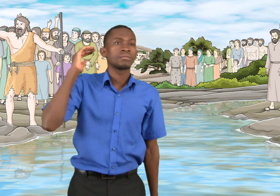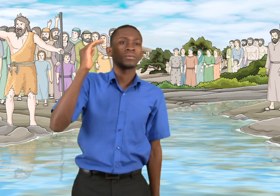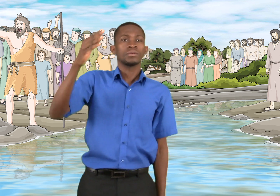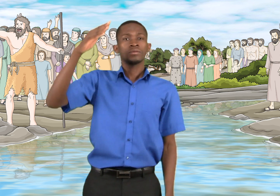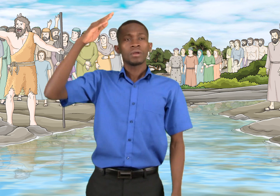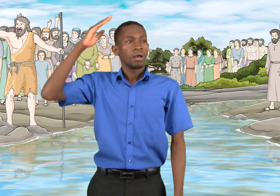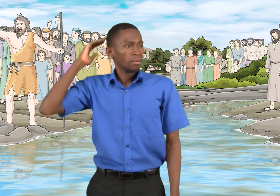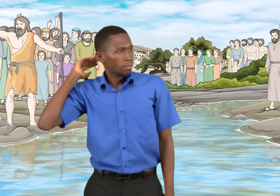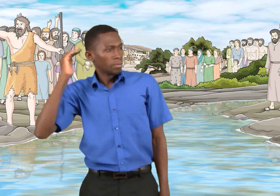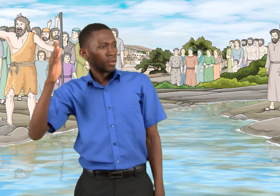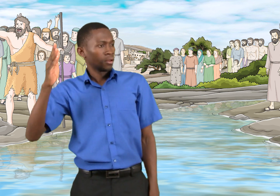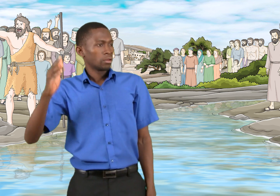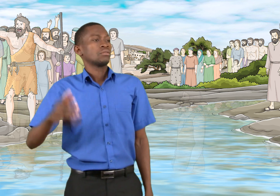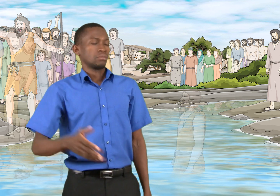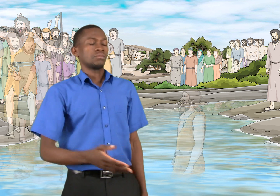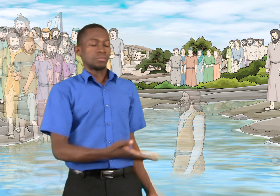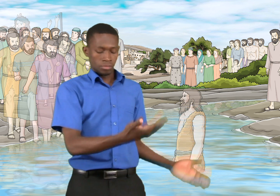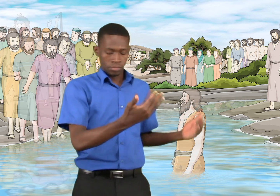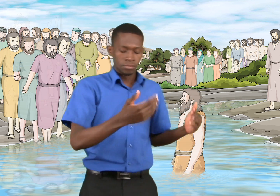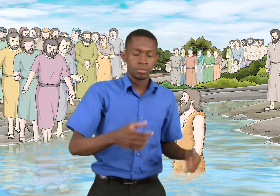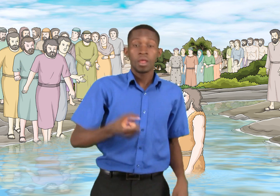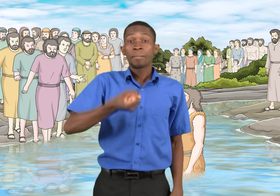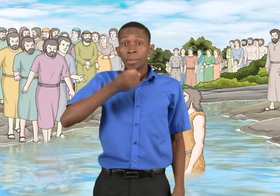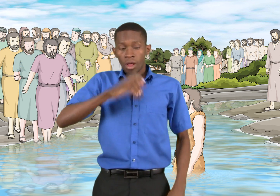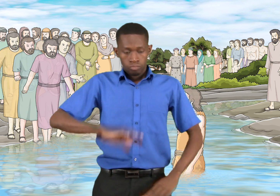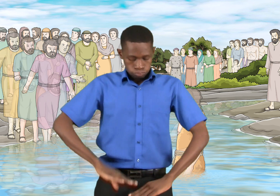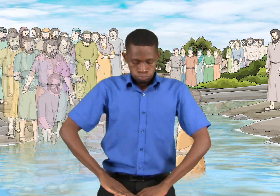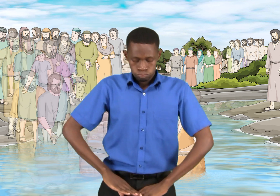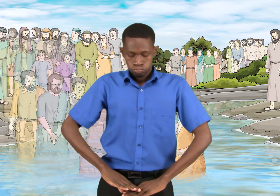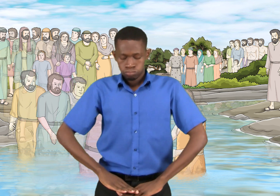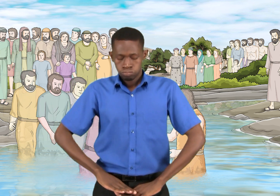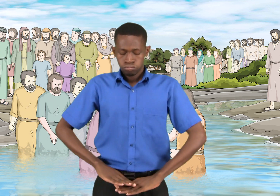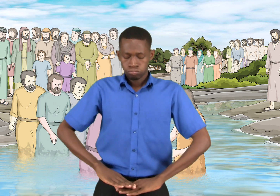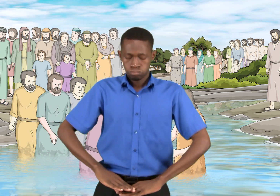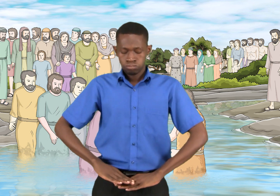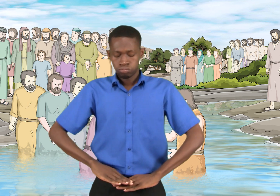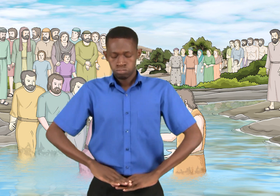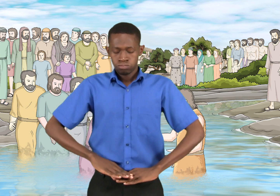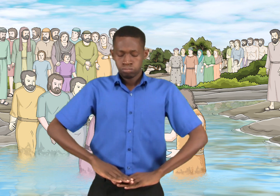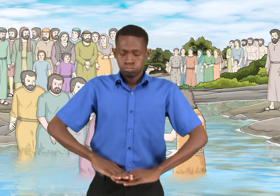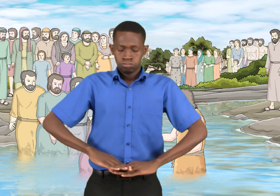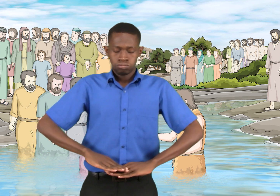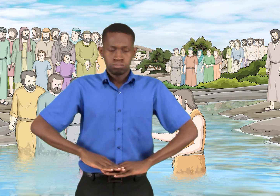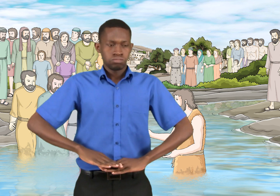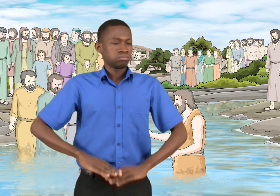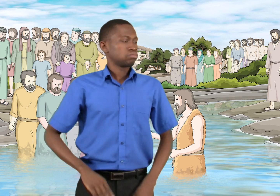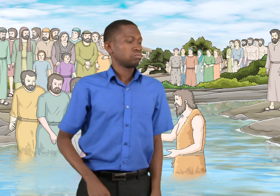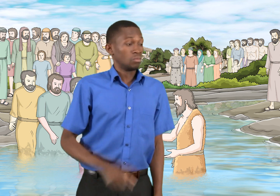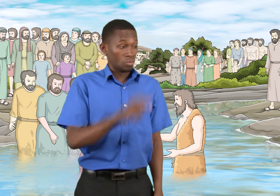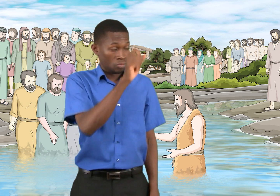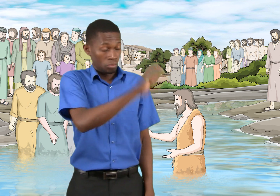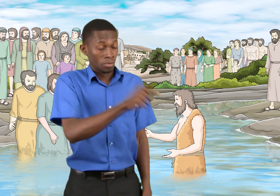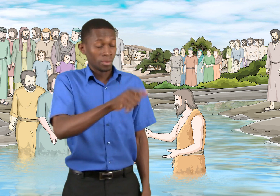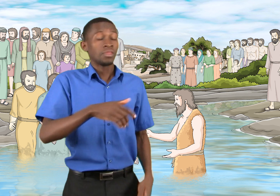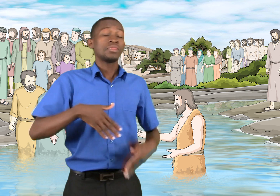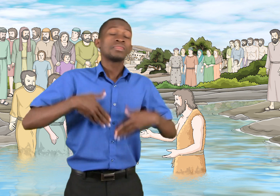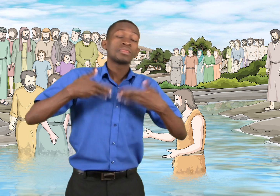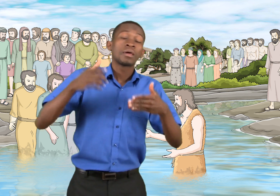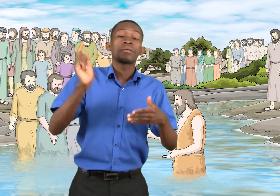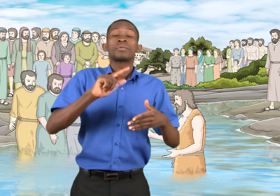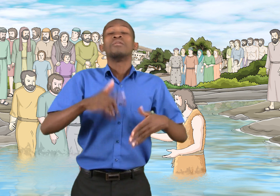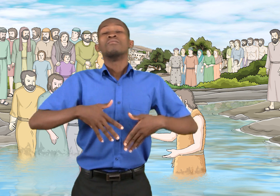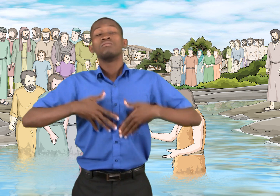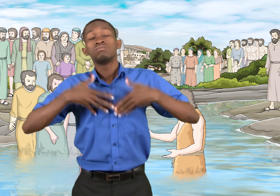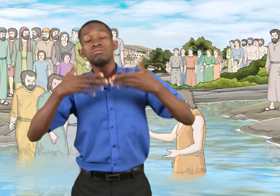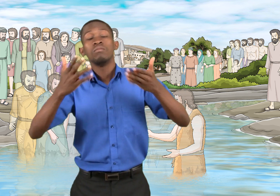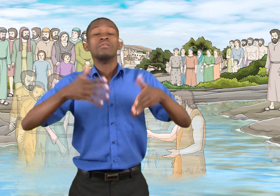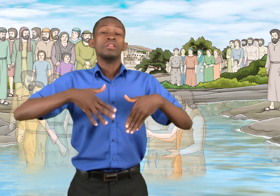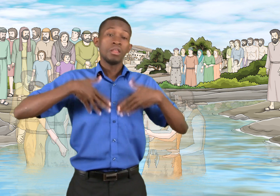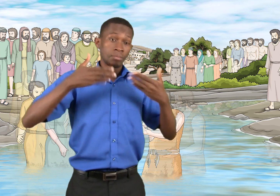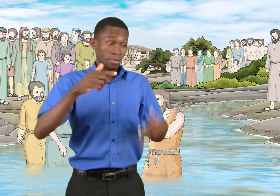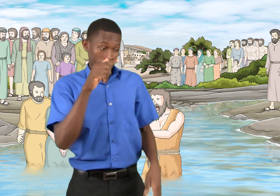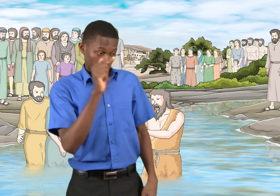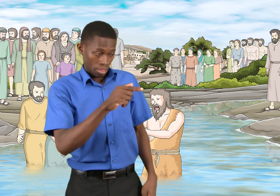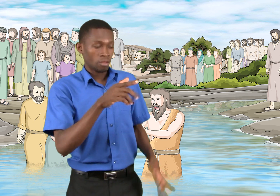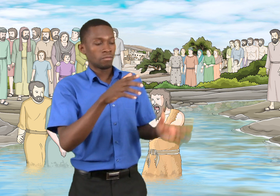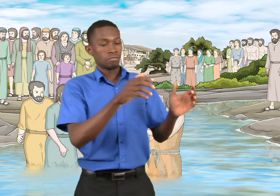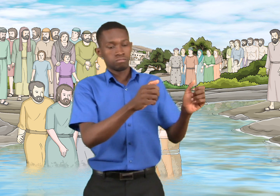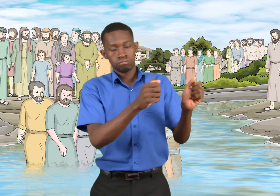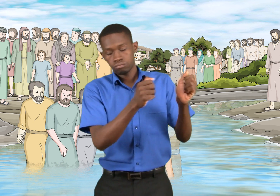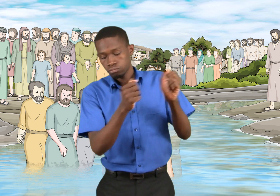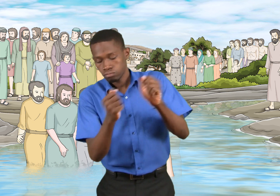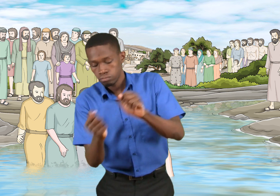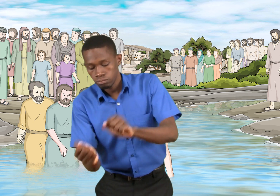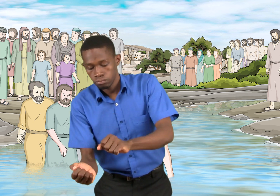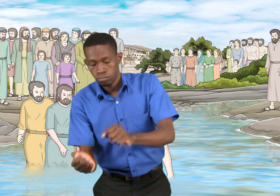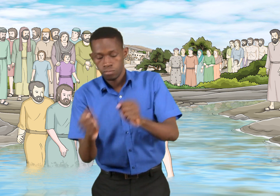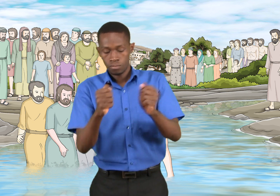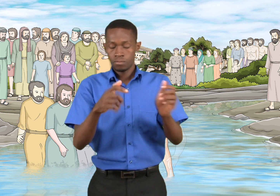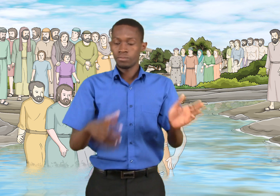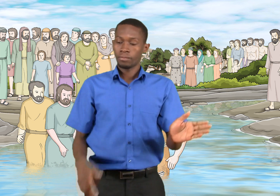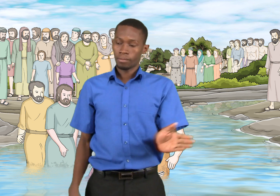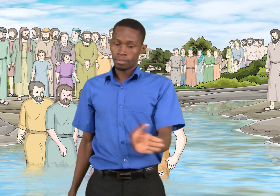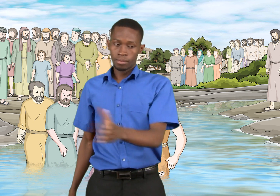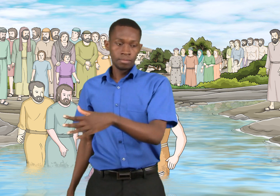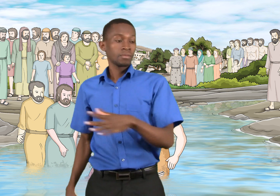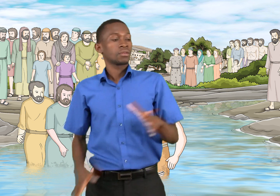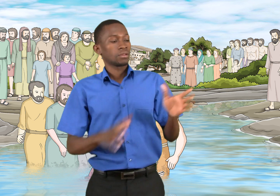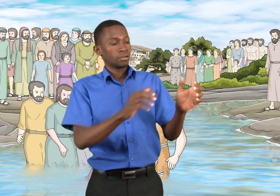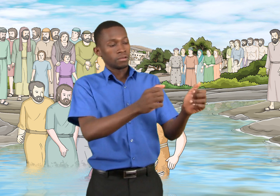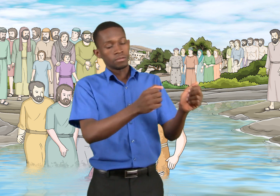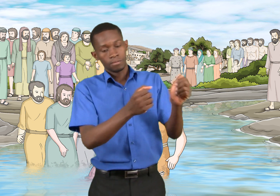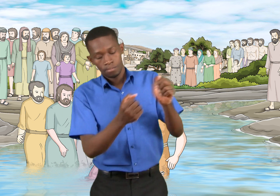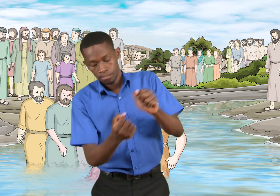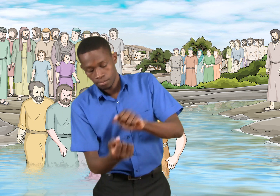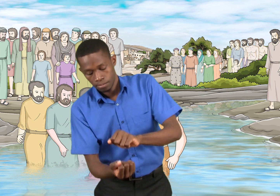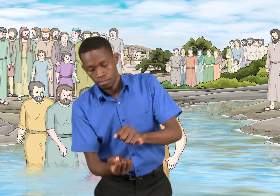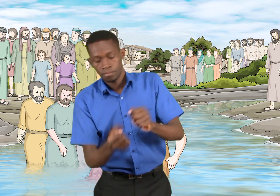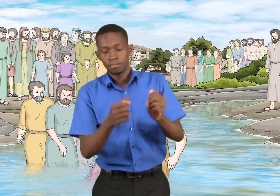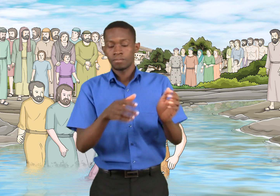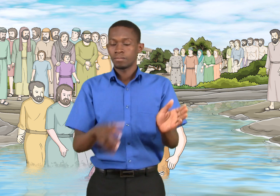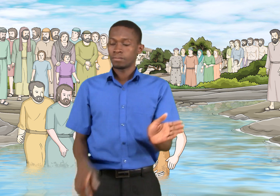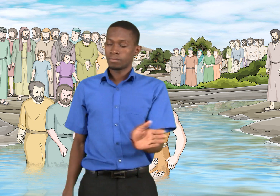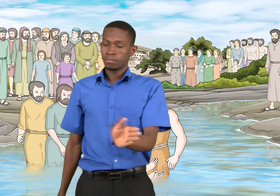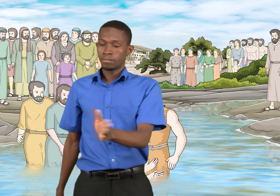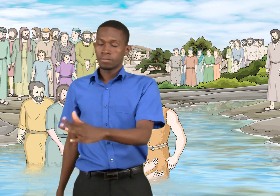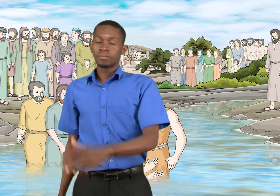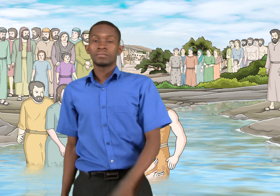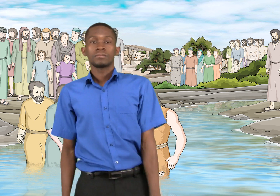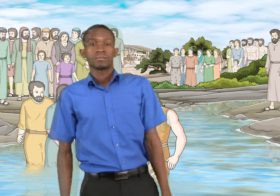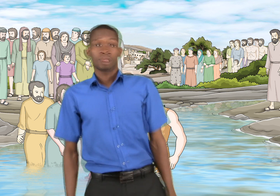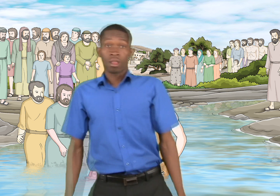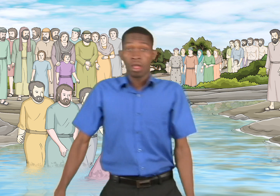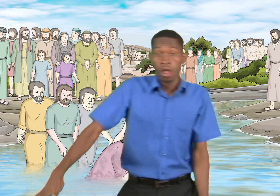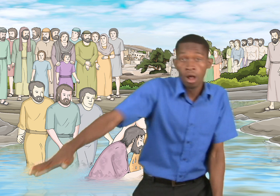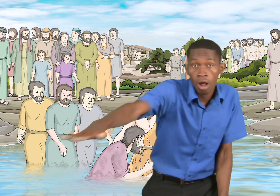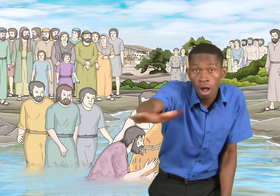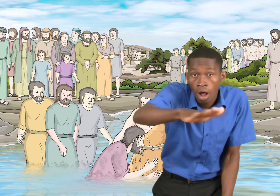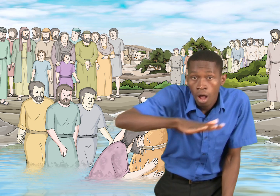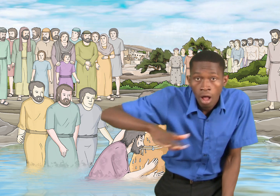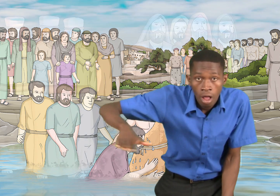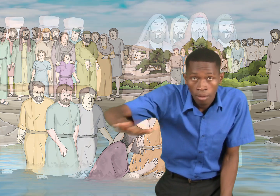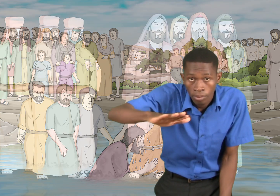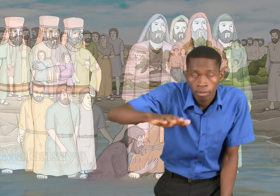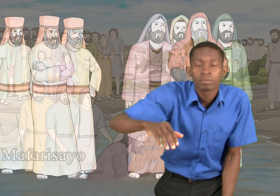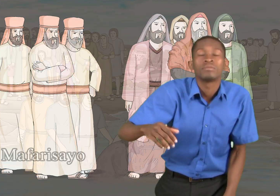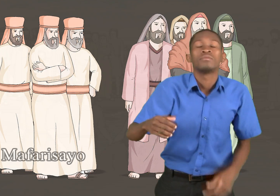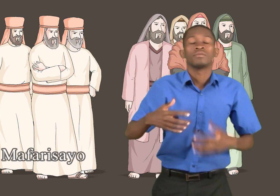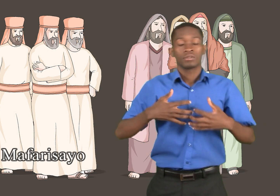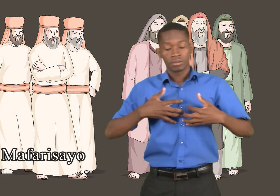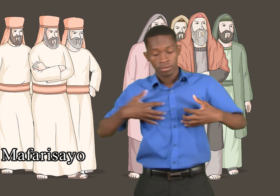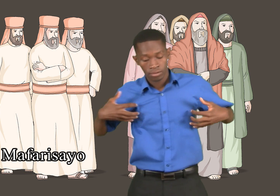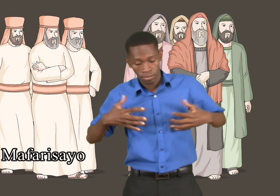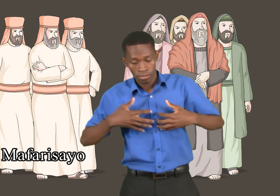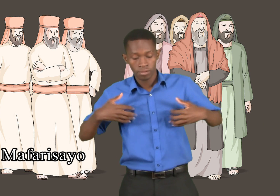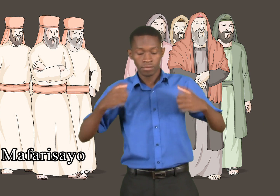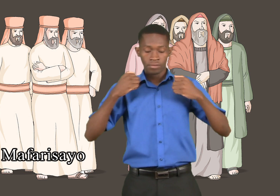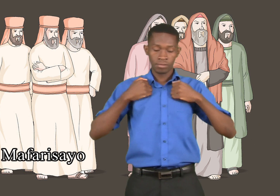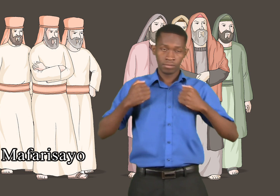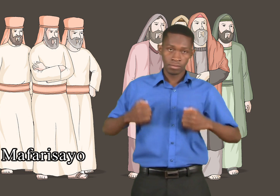Confessing their sins, they were baptized by him in the Jordan River.